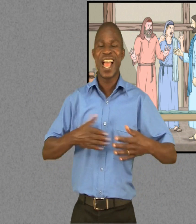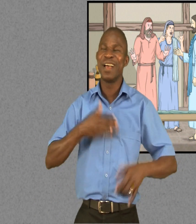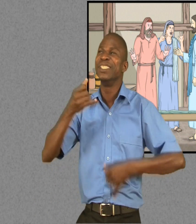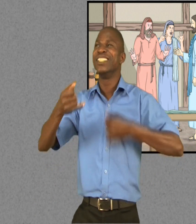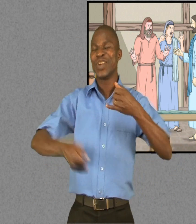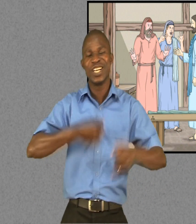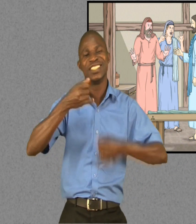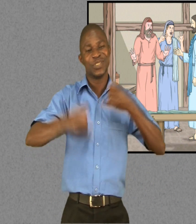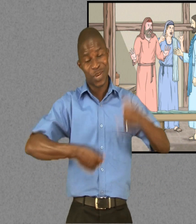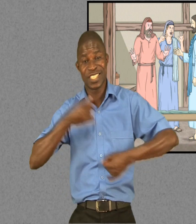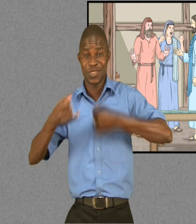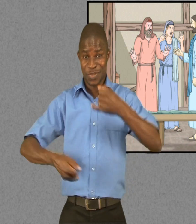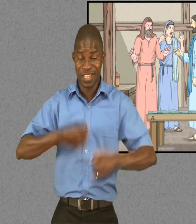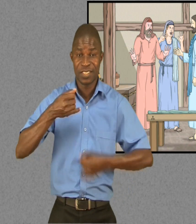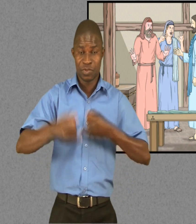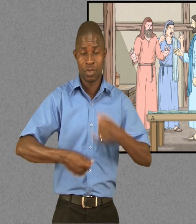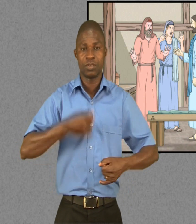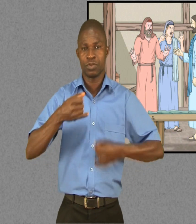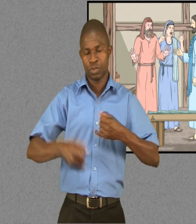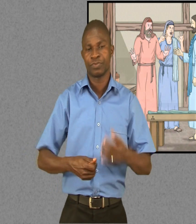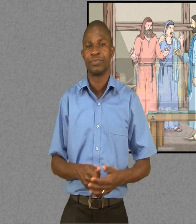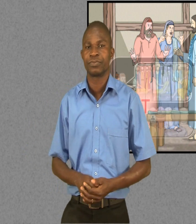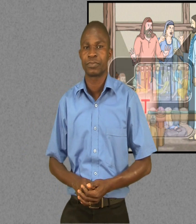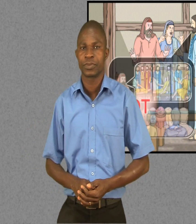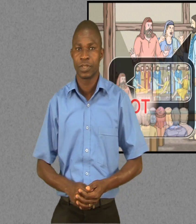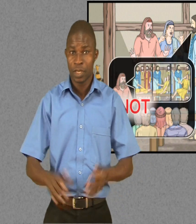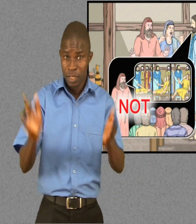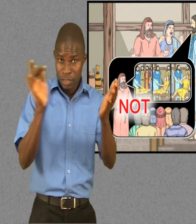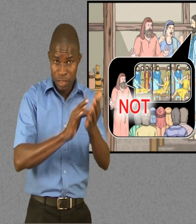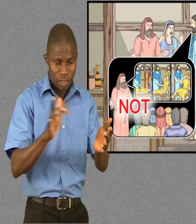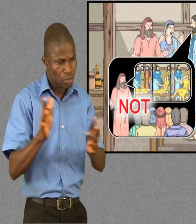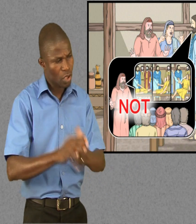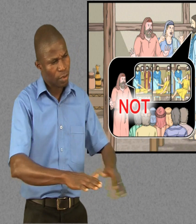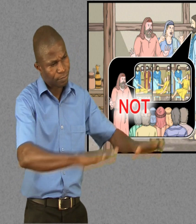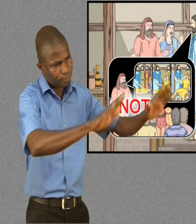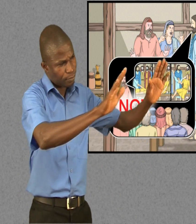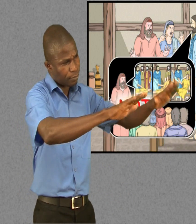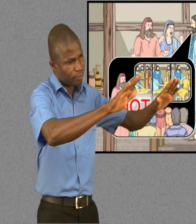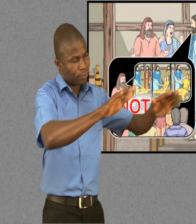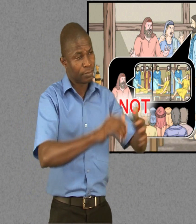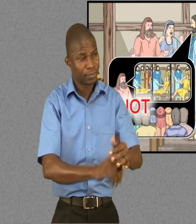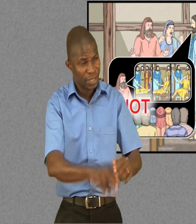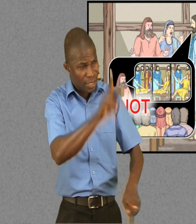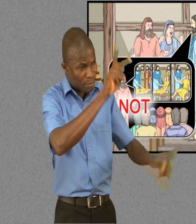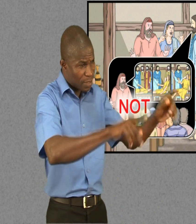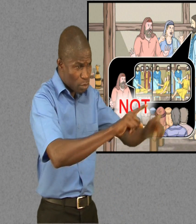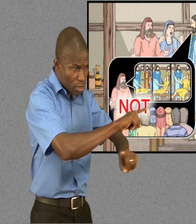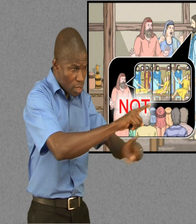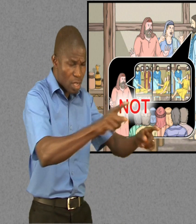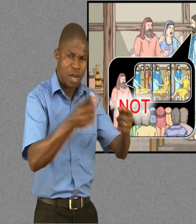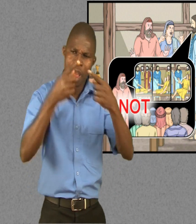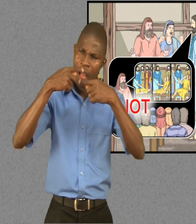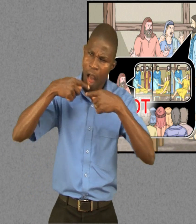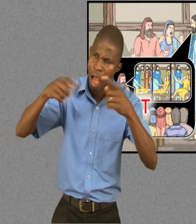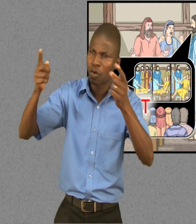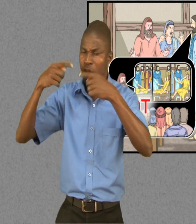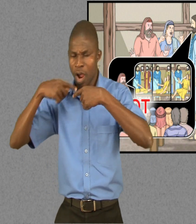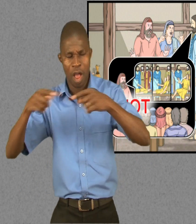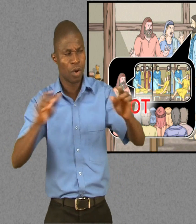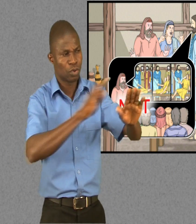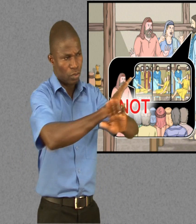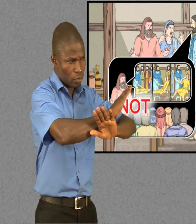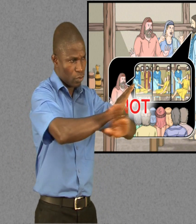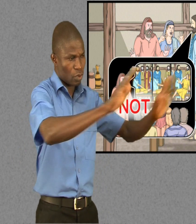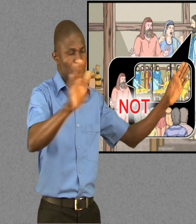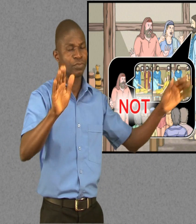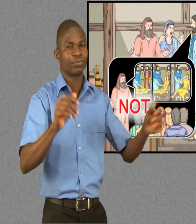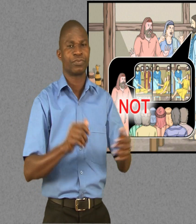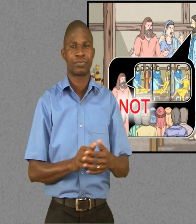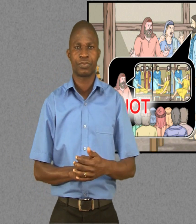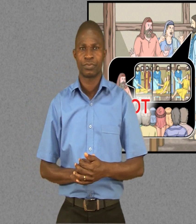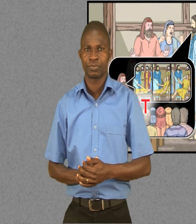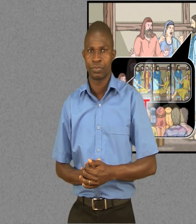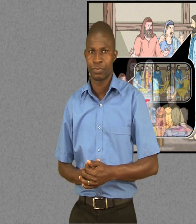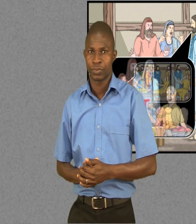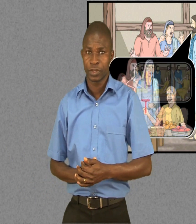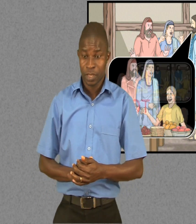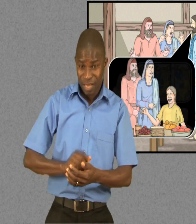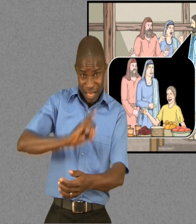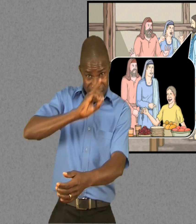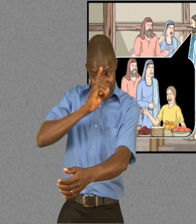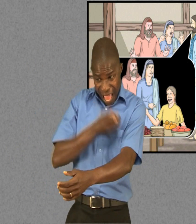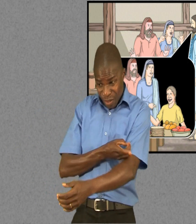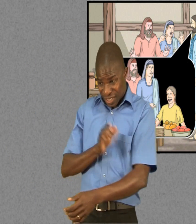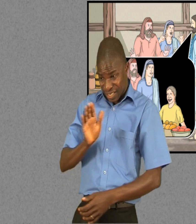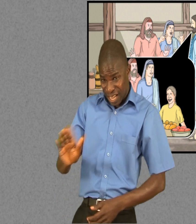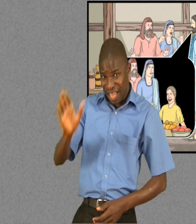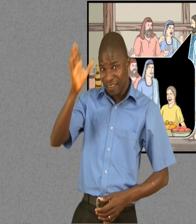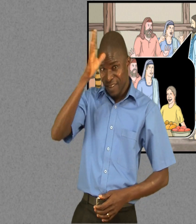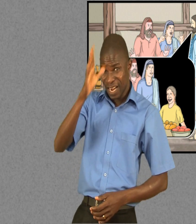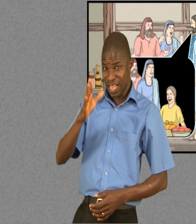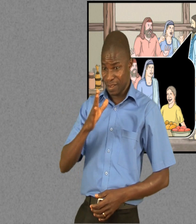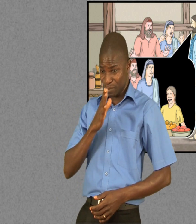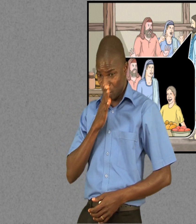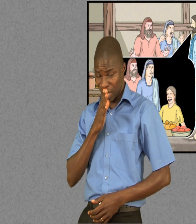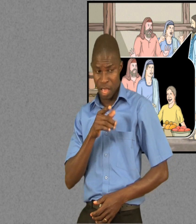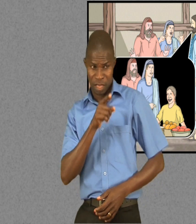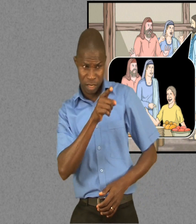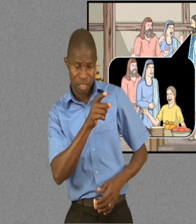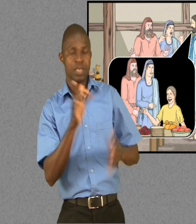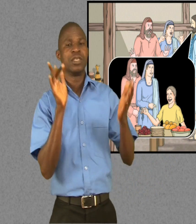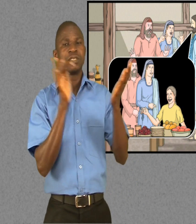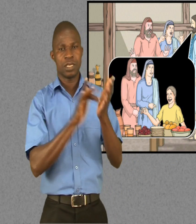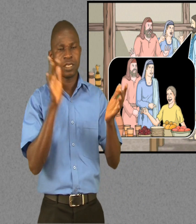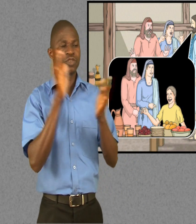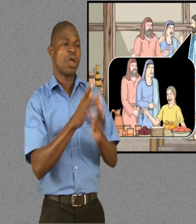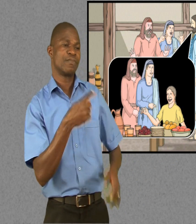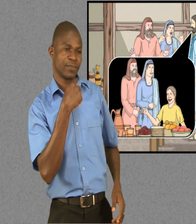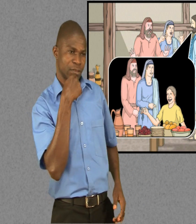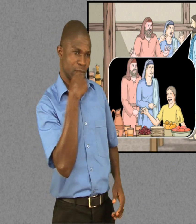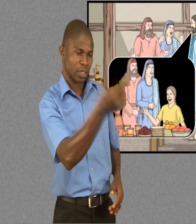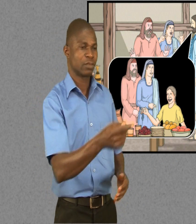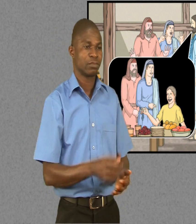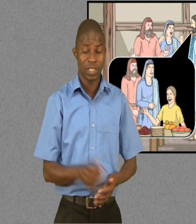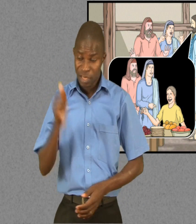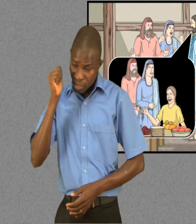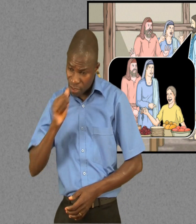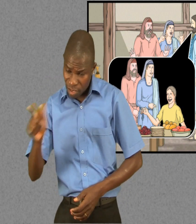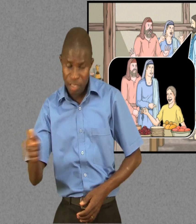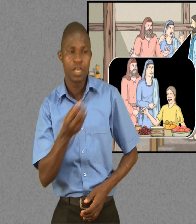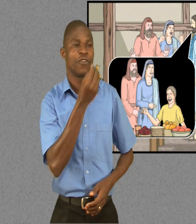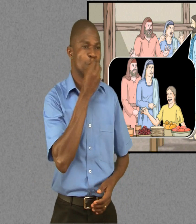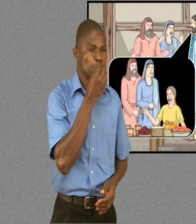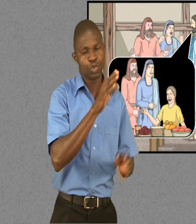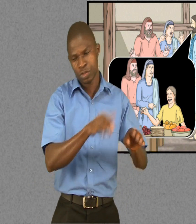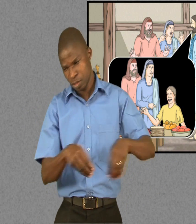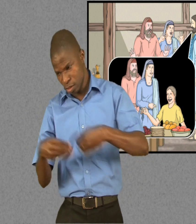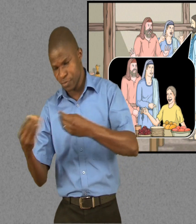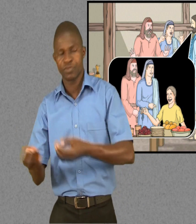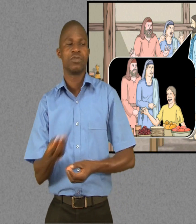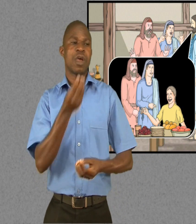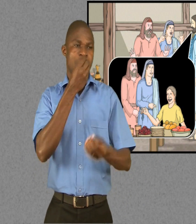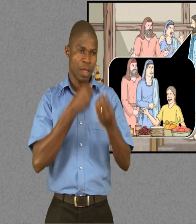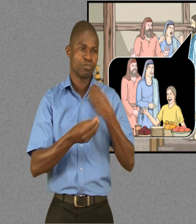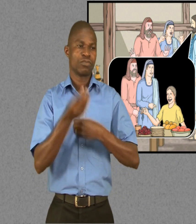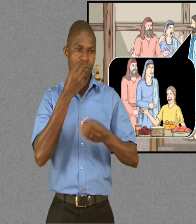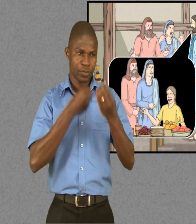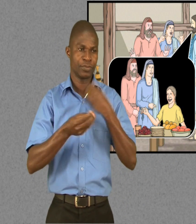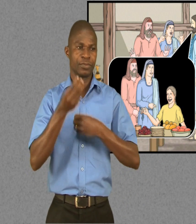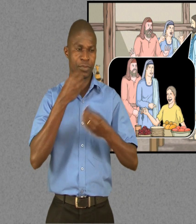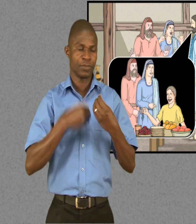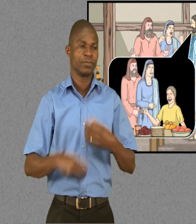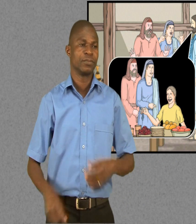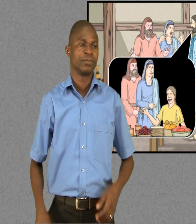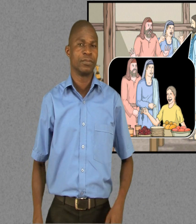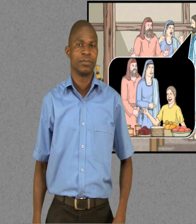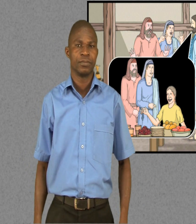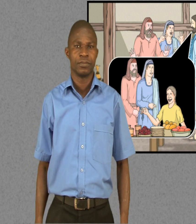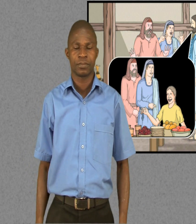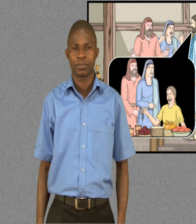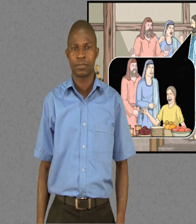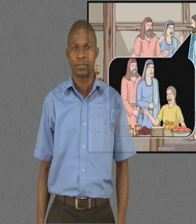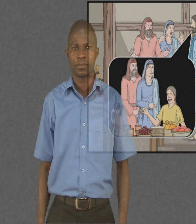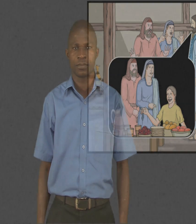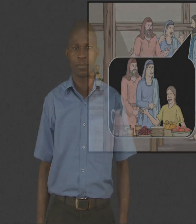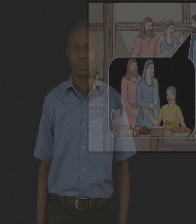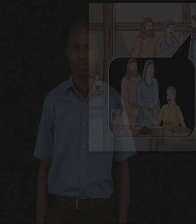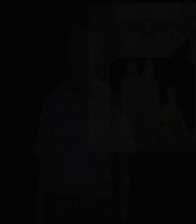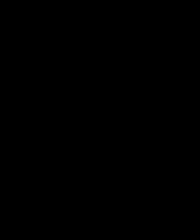Then Jesus gave strict orders that no one should know about this, and He told them to give her something to eat.